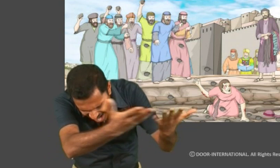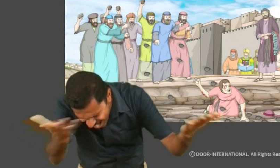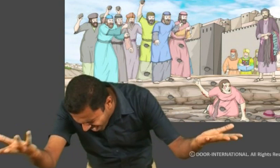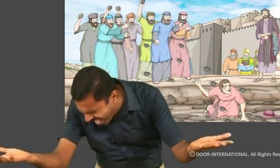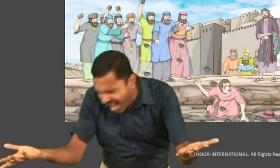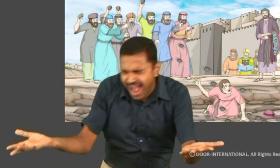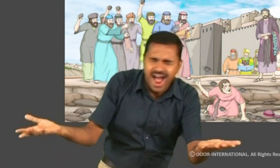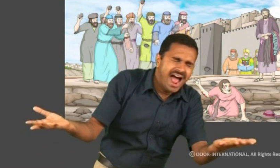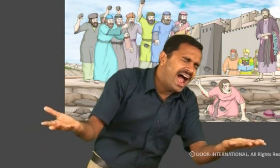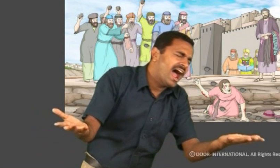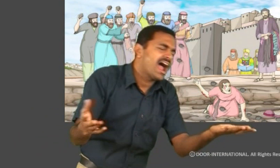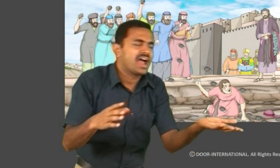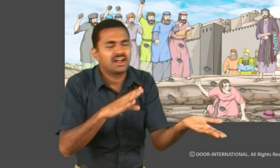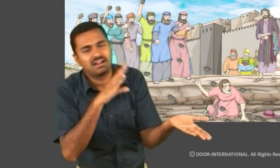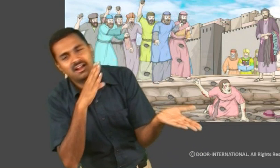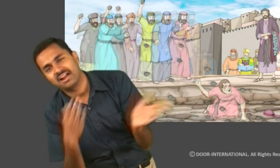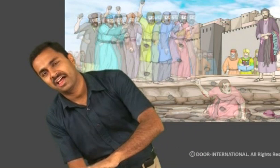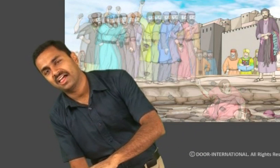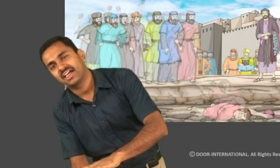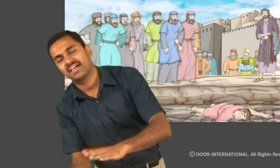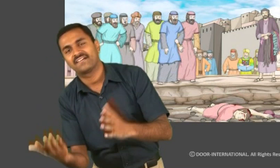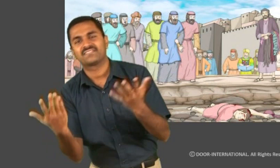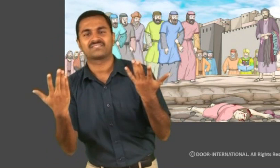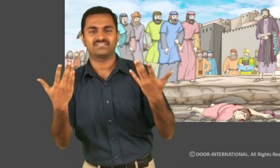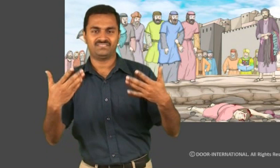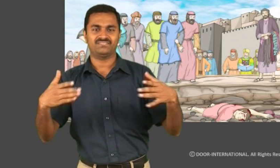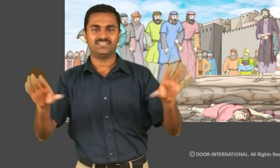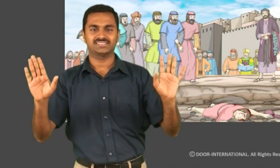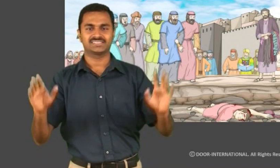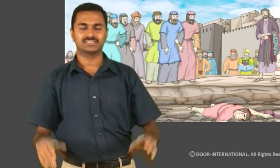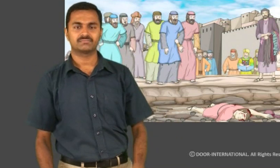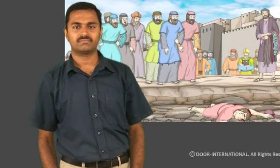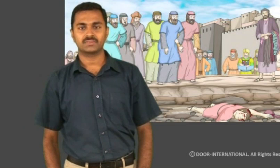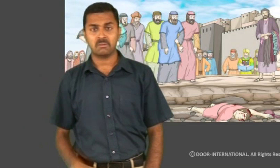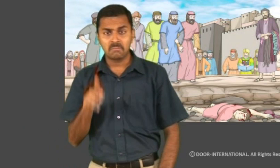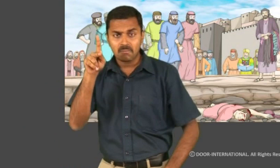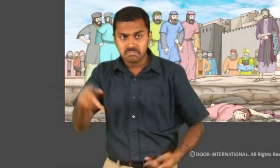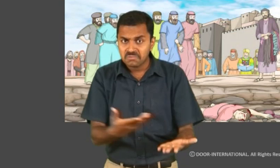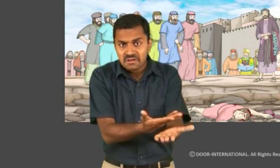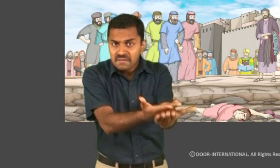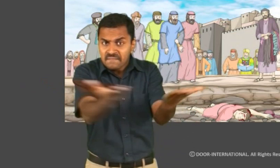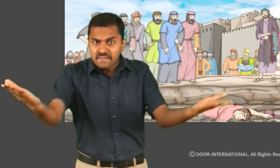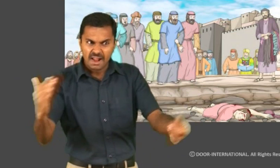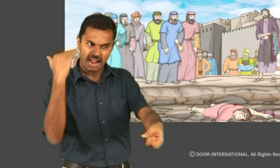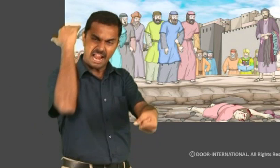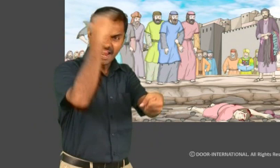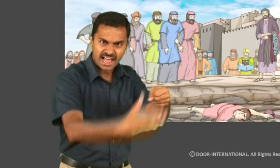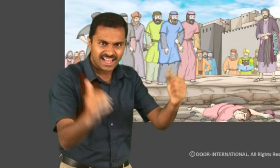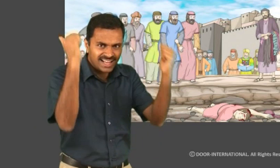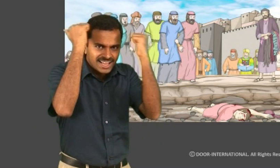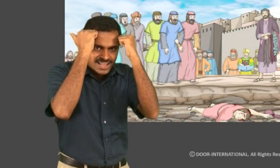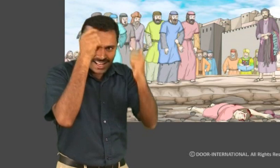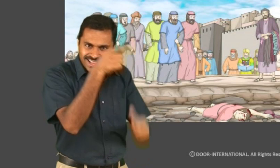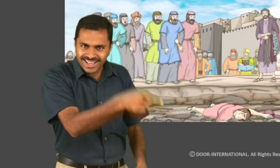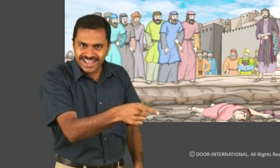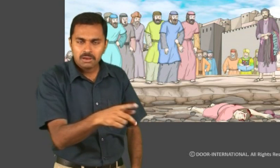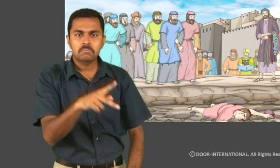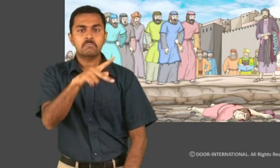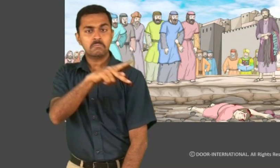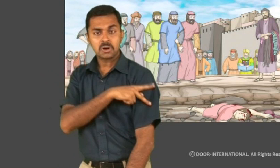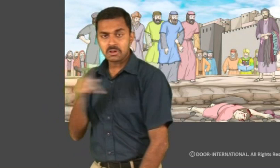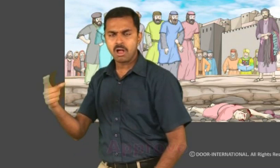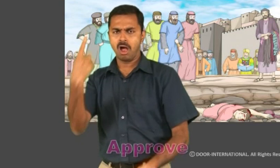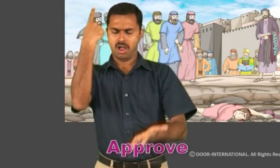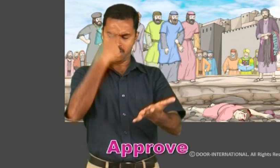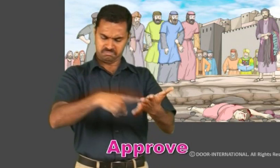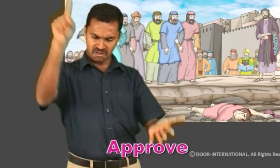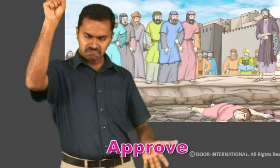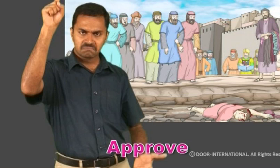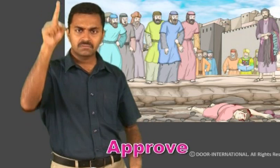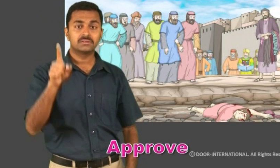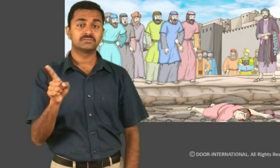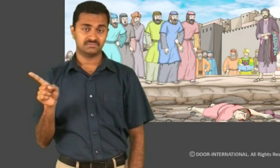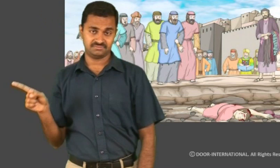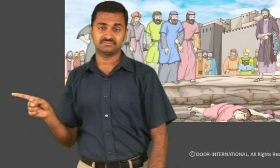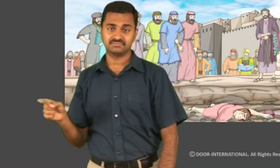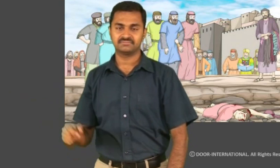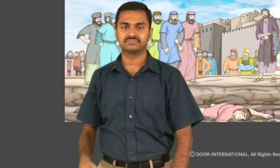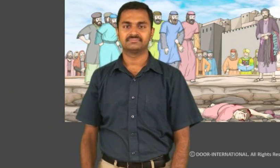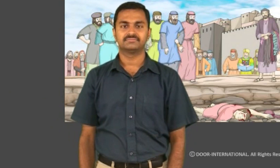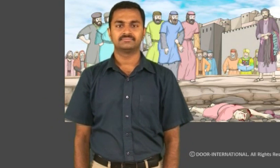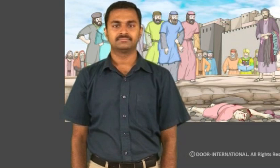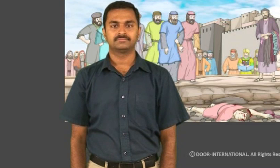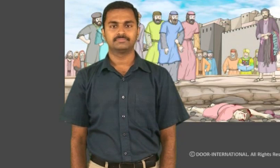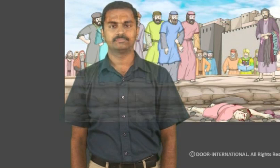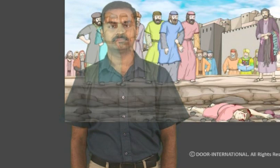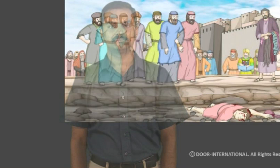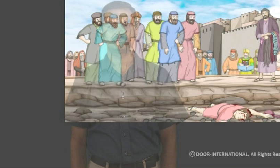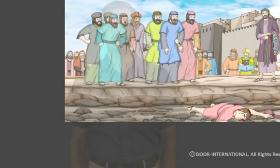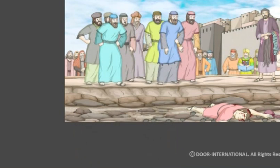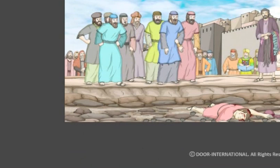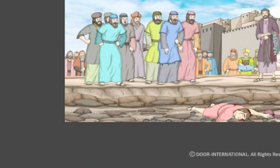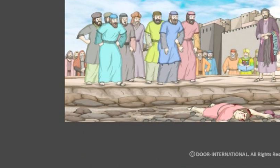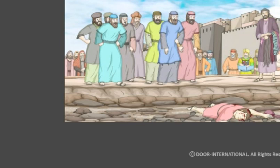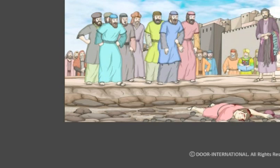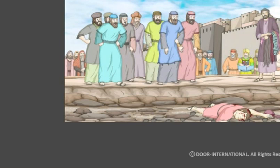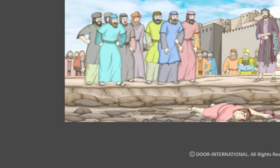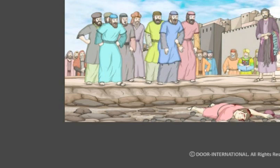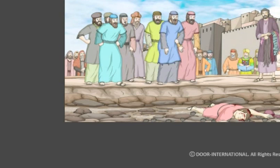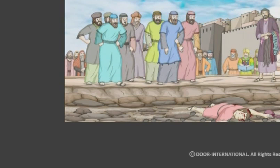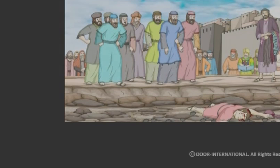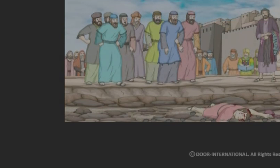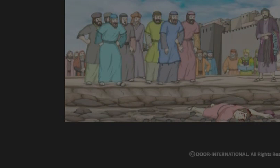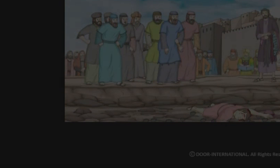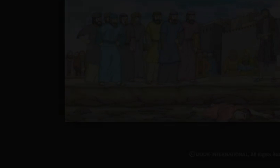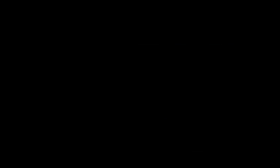And when he had said this, he fell asleep. And Saul was there, giving approval to Stephen’s death. On that day a great persecution broke out against the church in Jerusalem, and all except the apostles were scattered throughout Judea and Samaria.